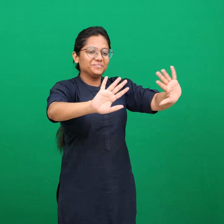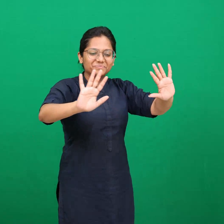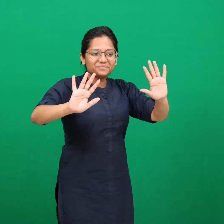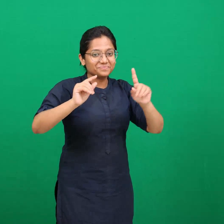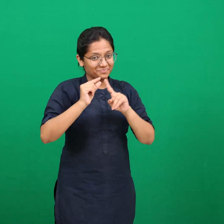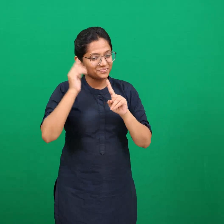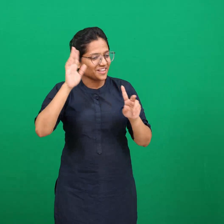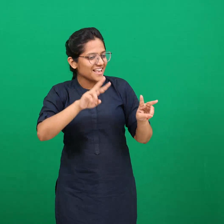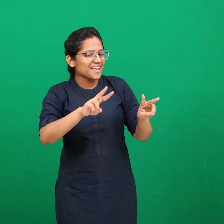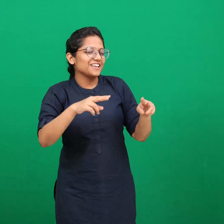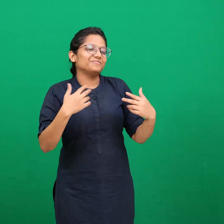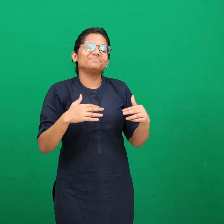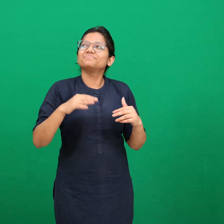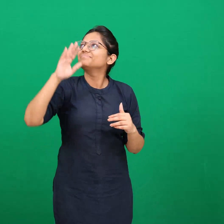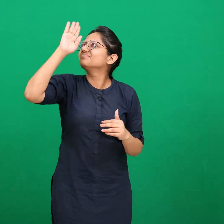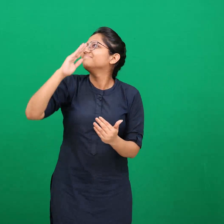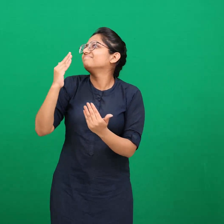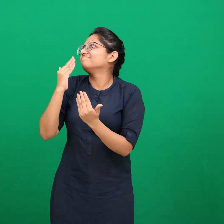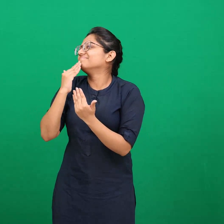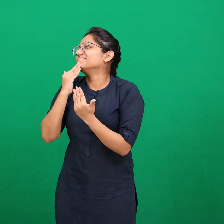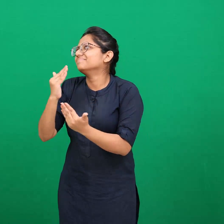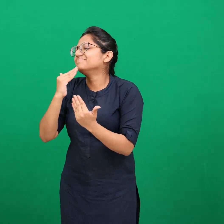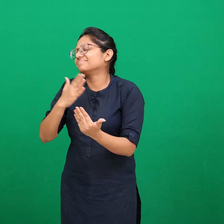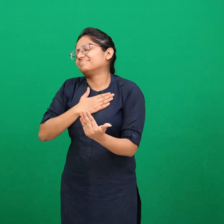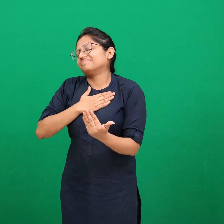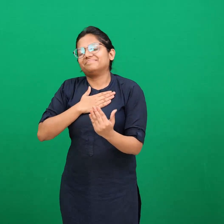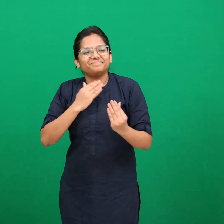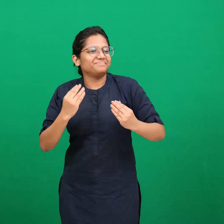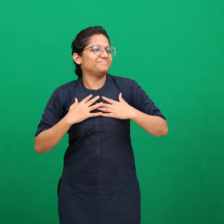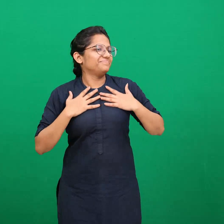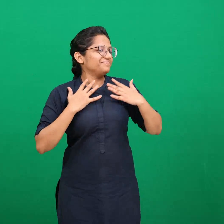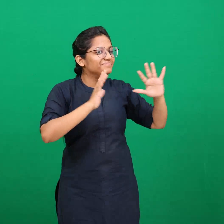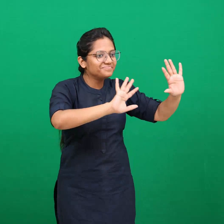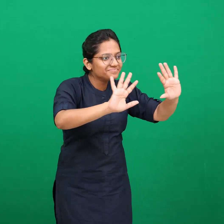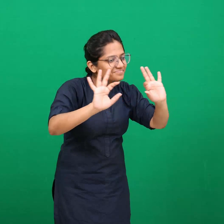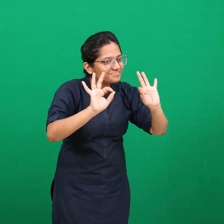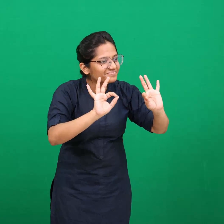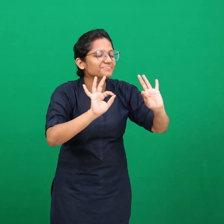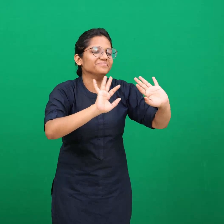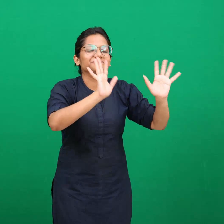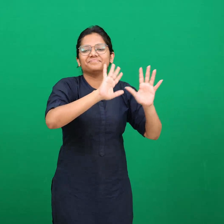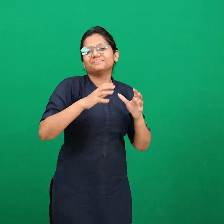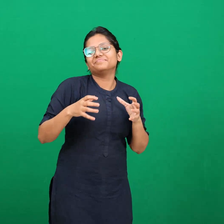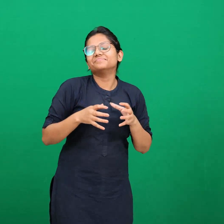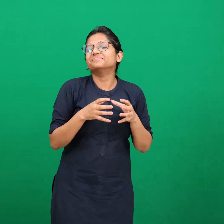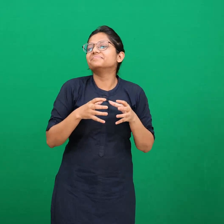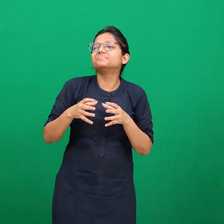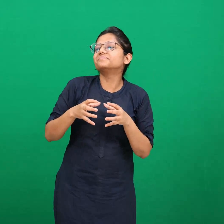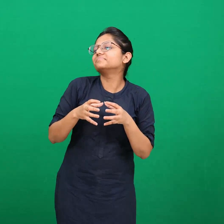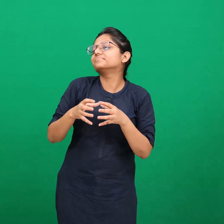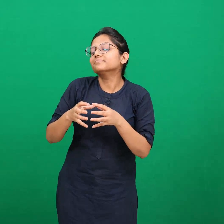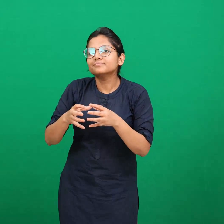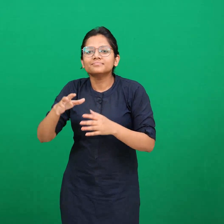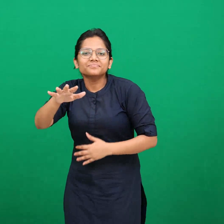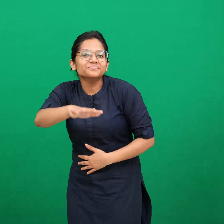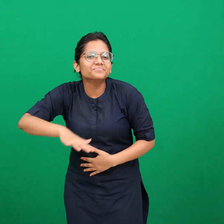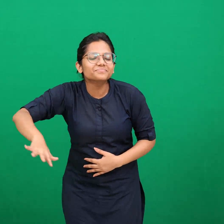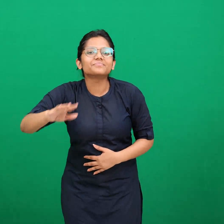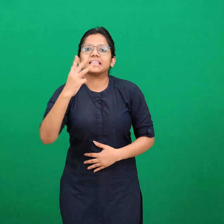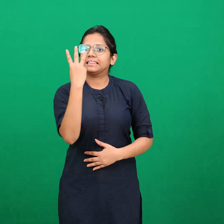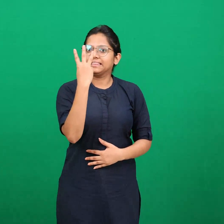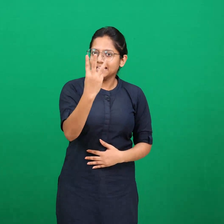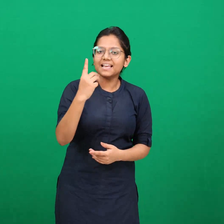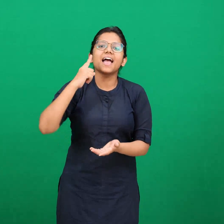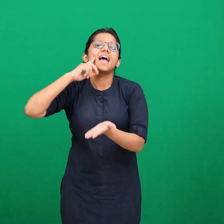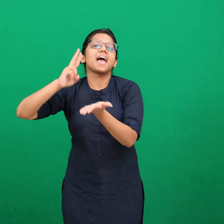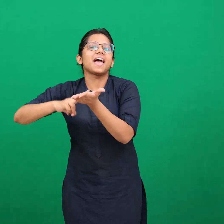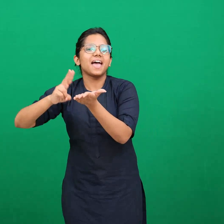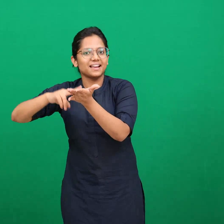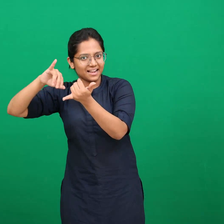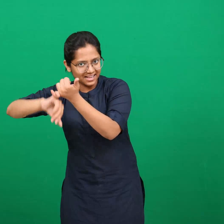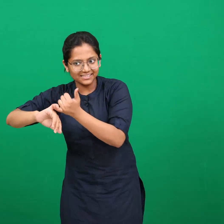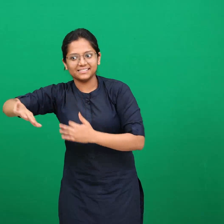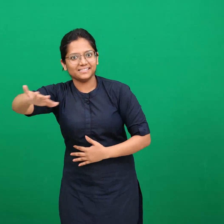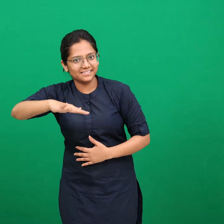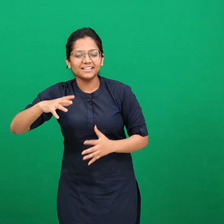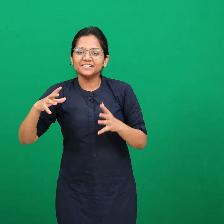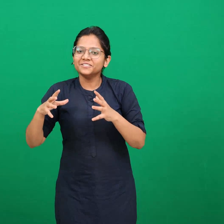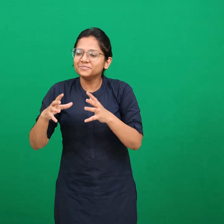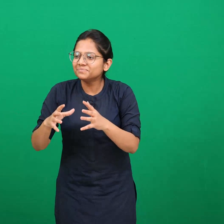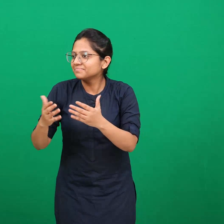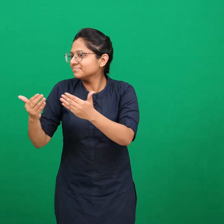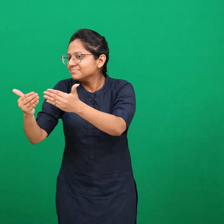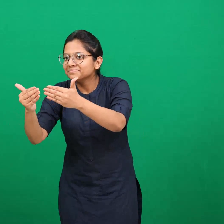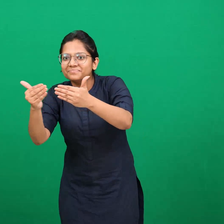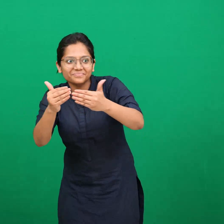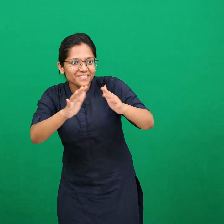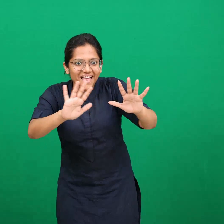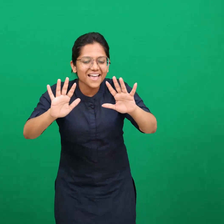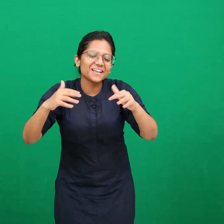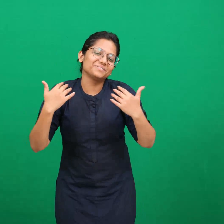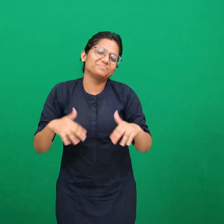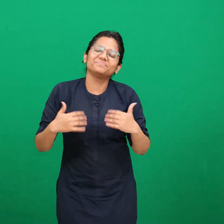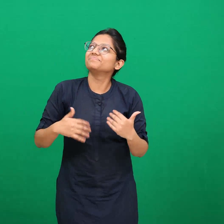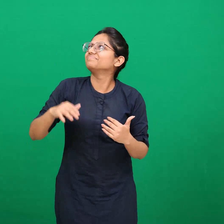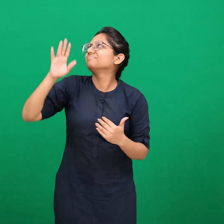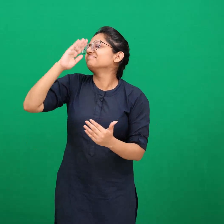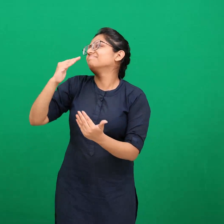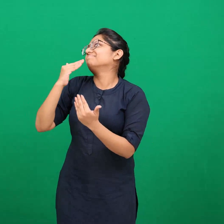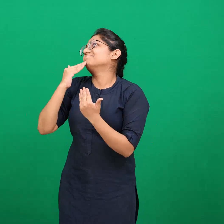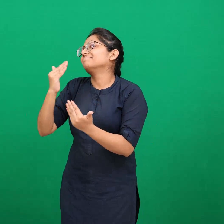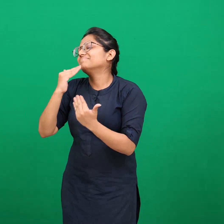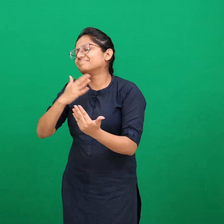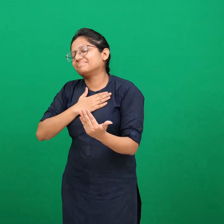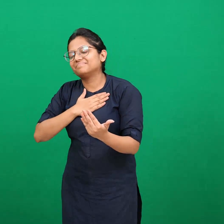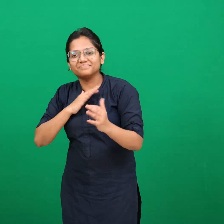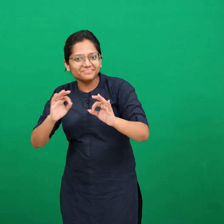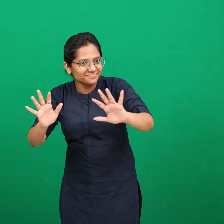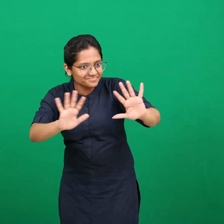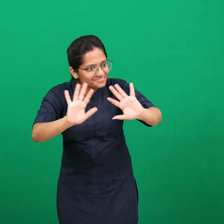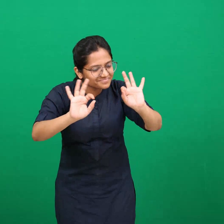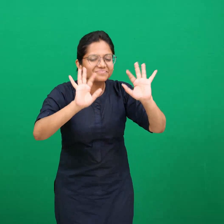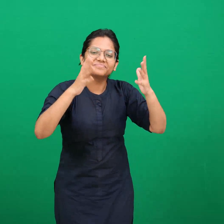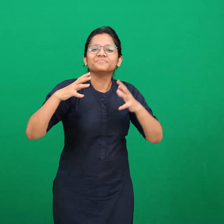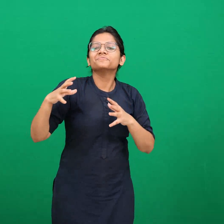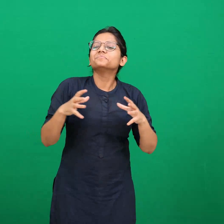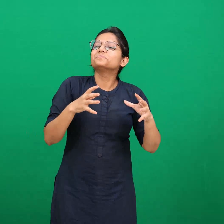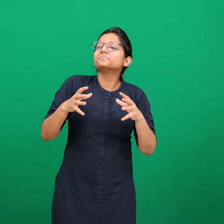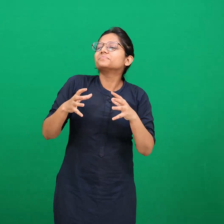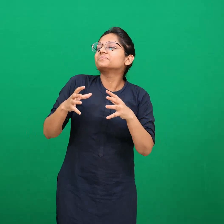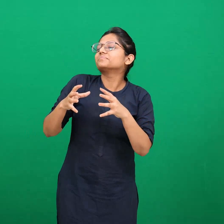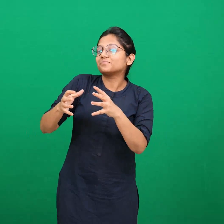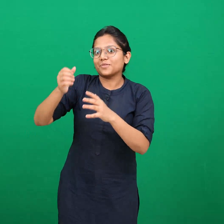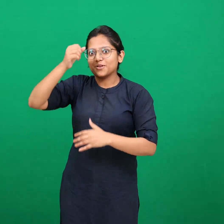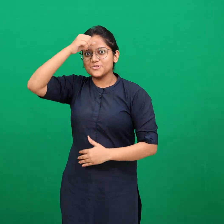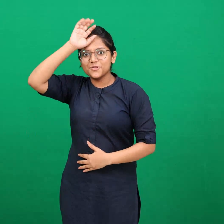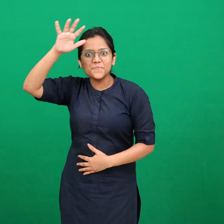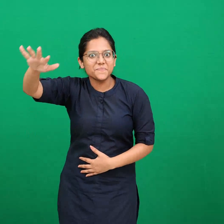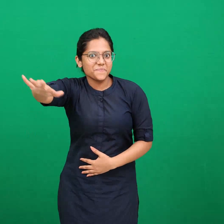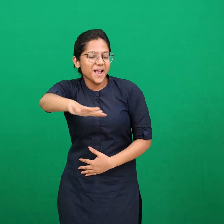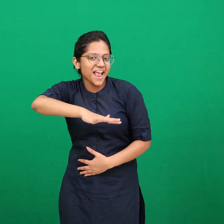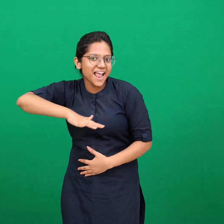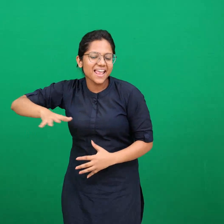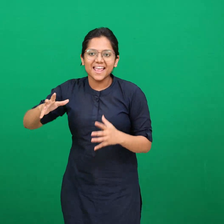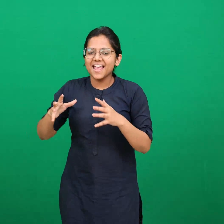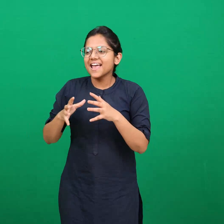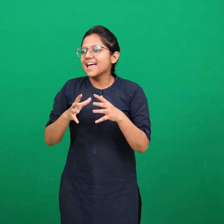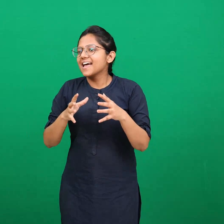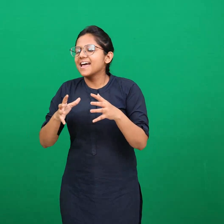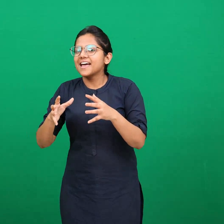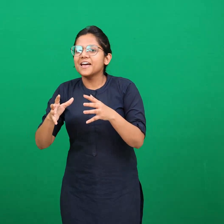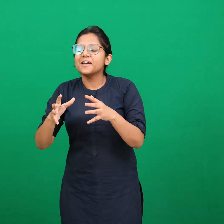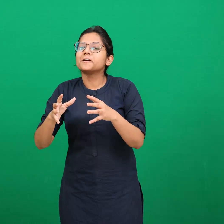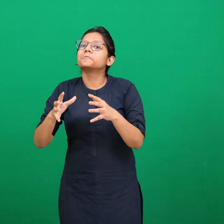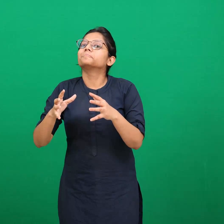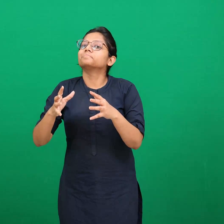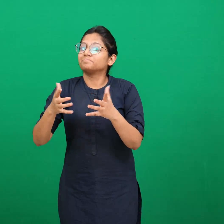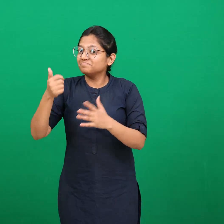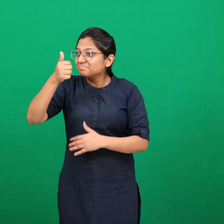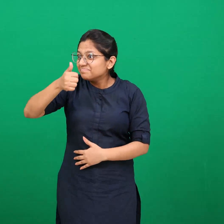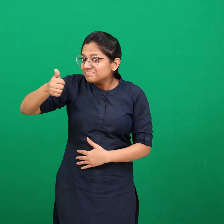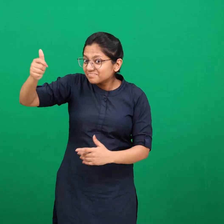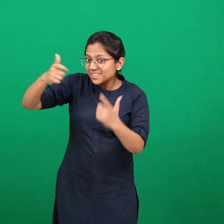When Paul saw them, he was encouraged and gave thanks to God.